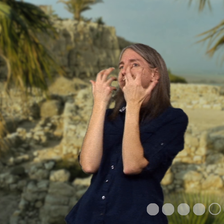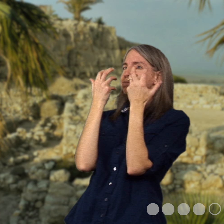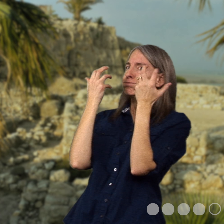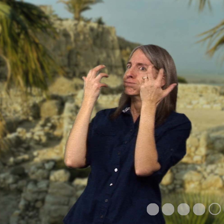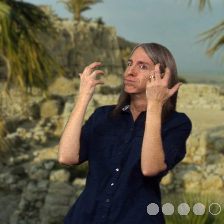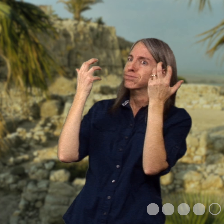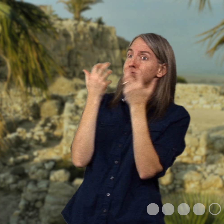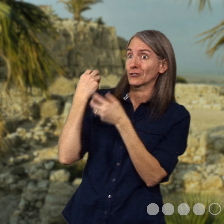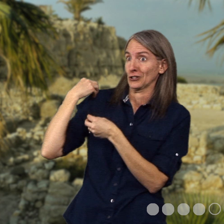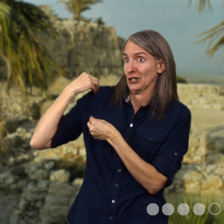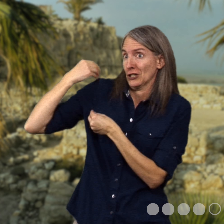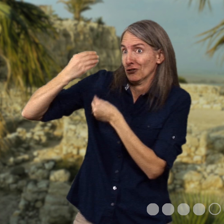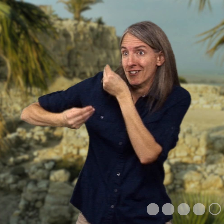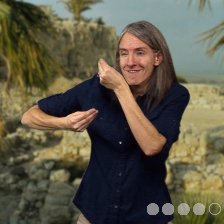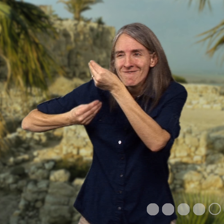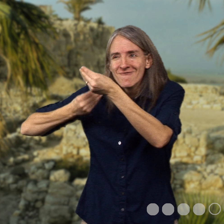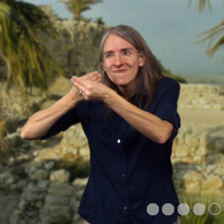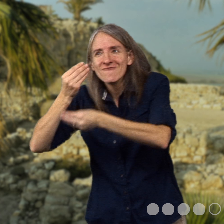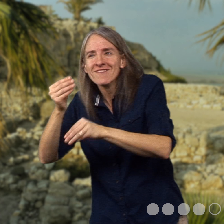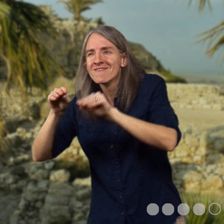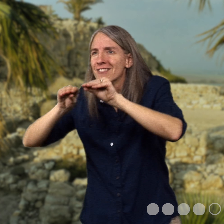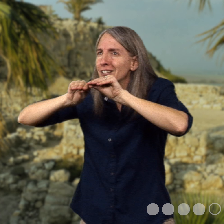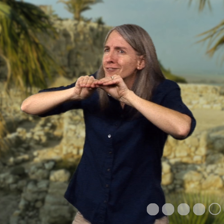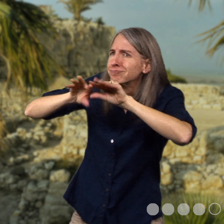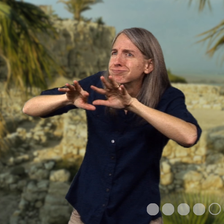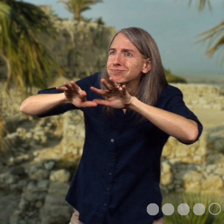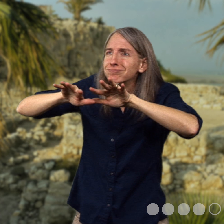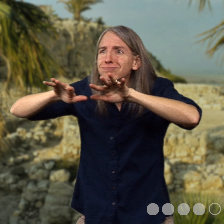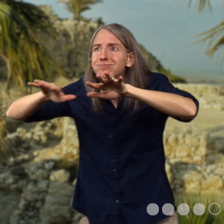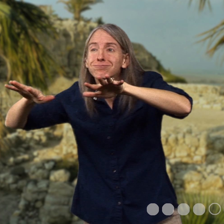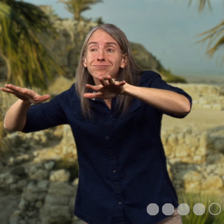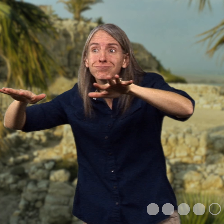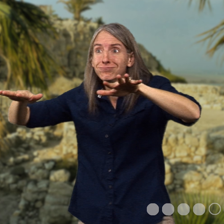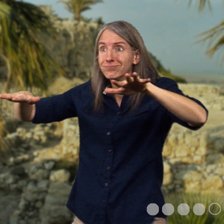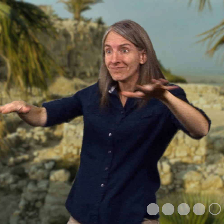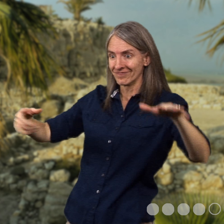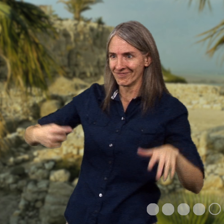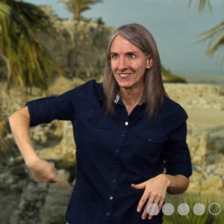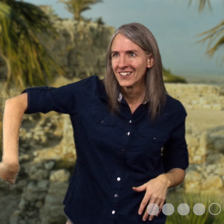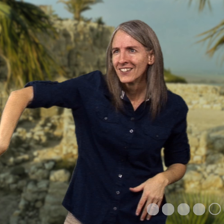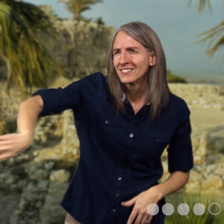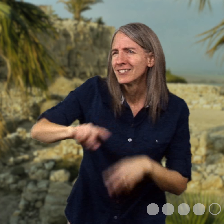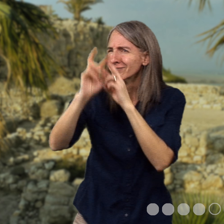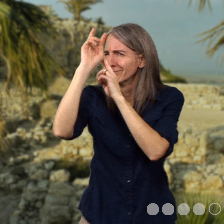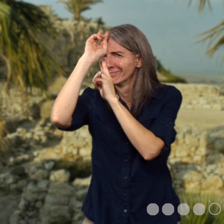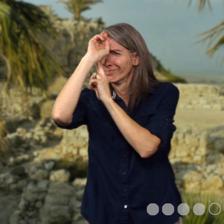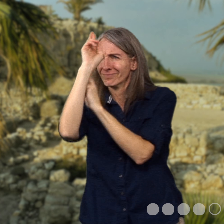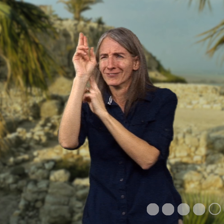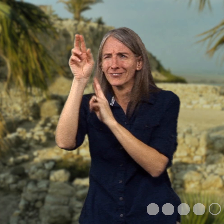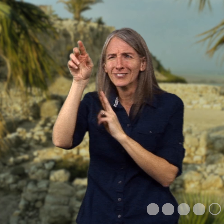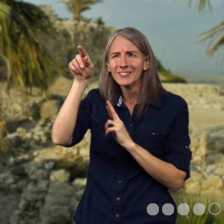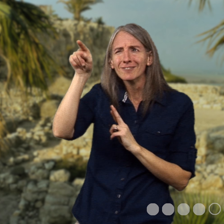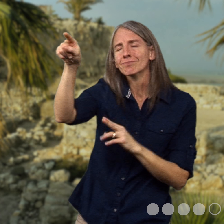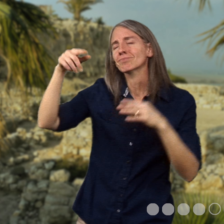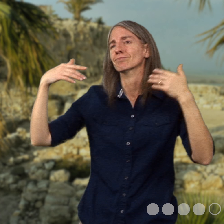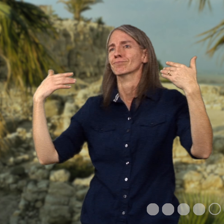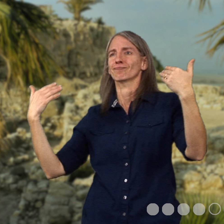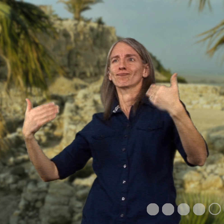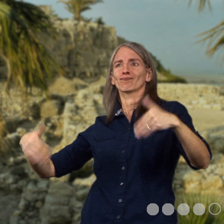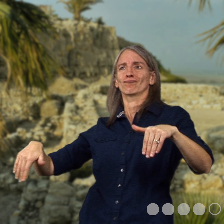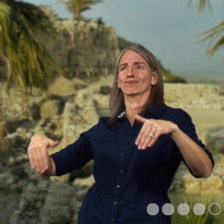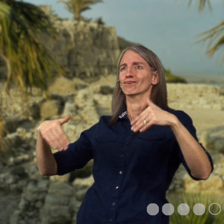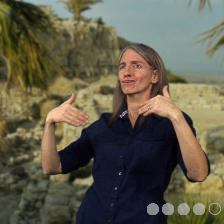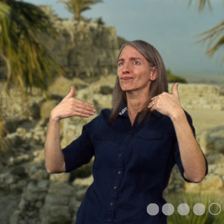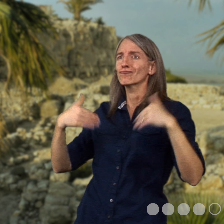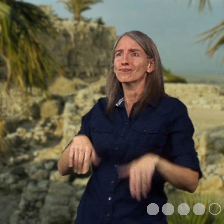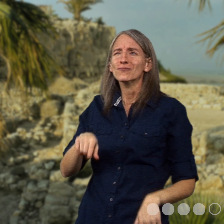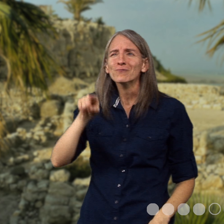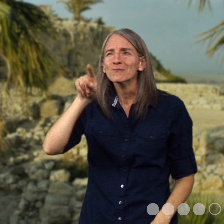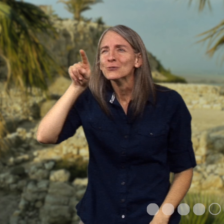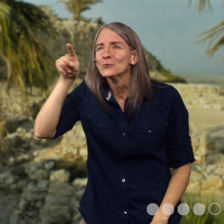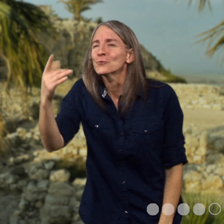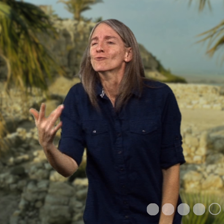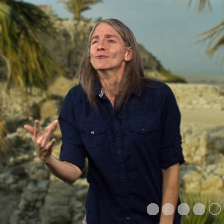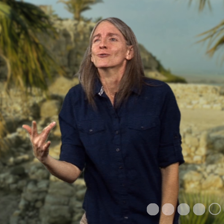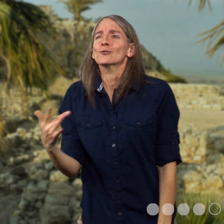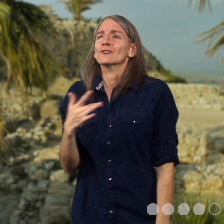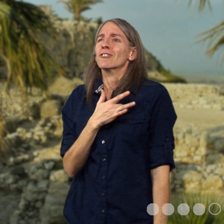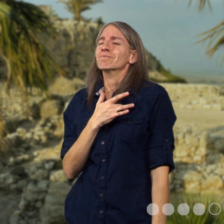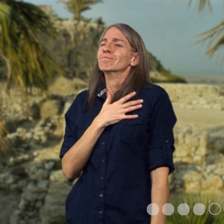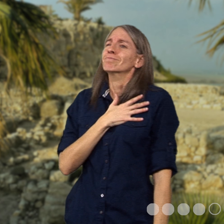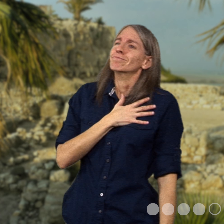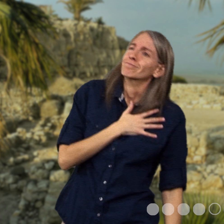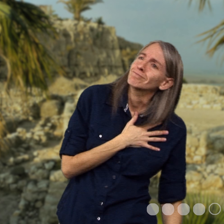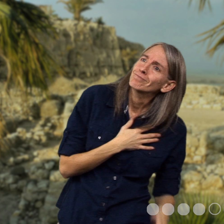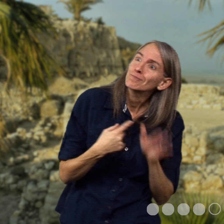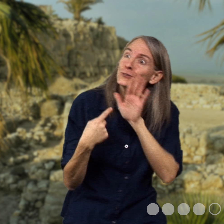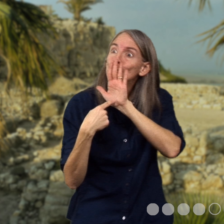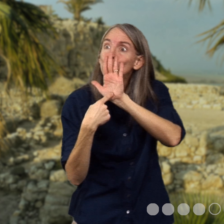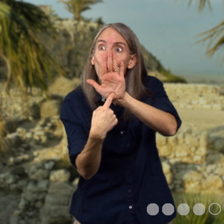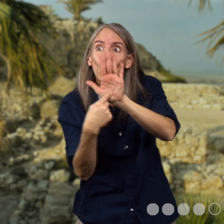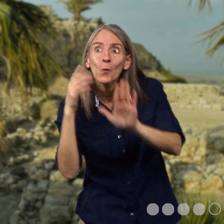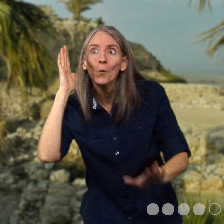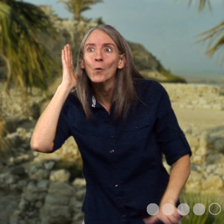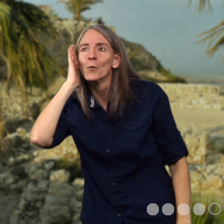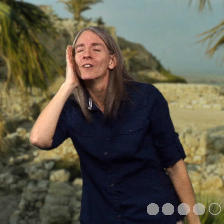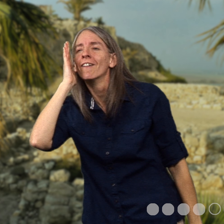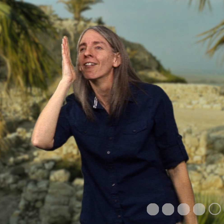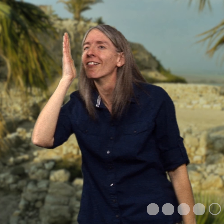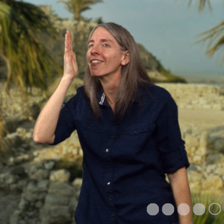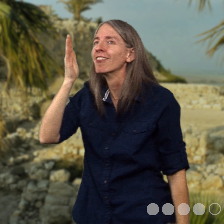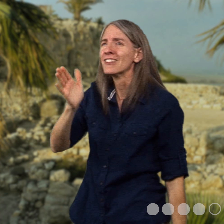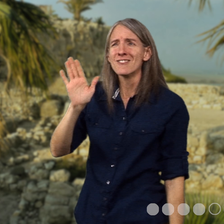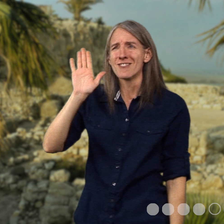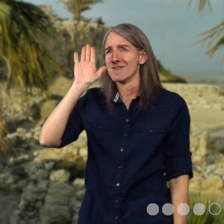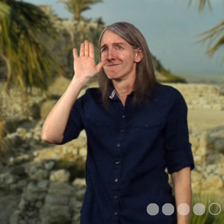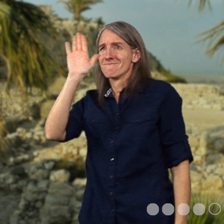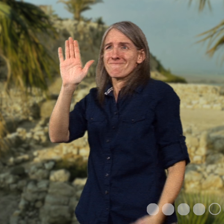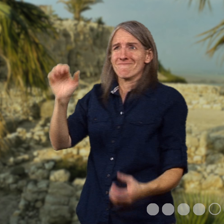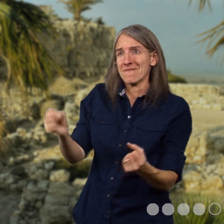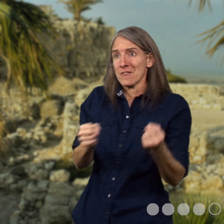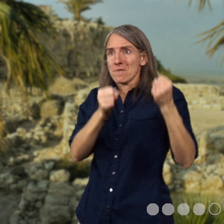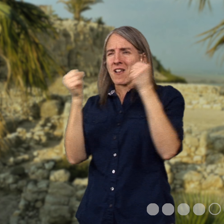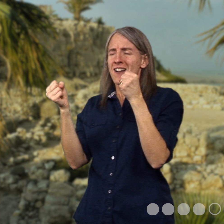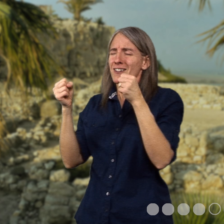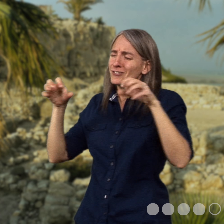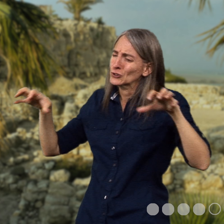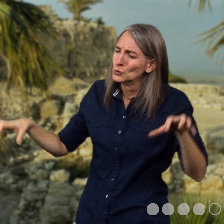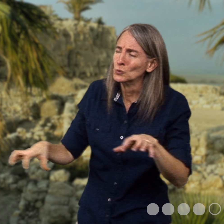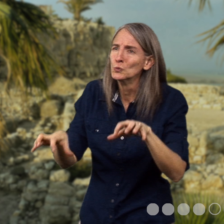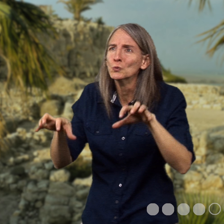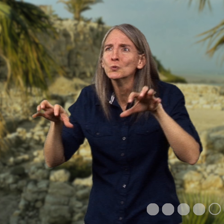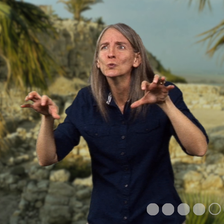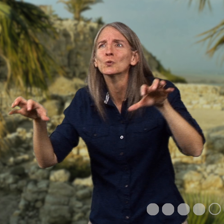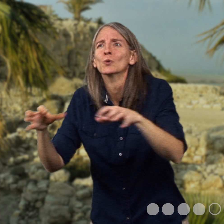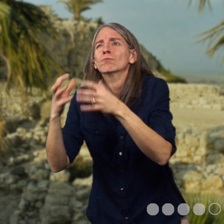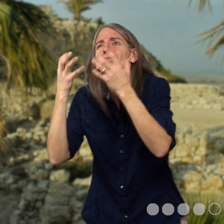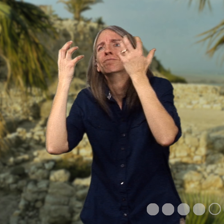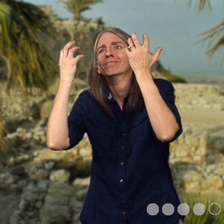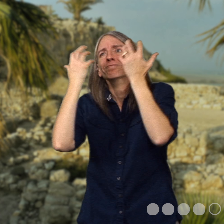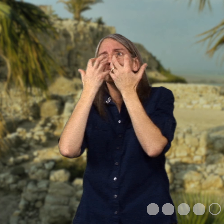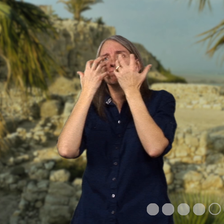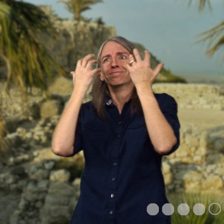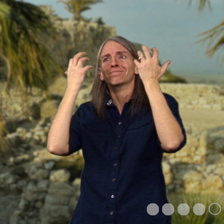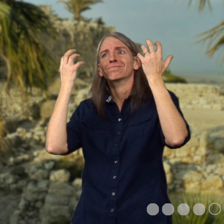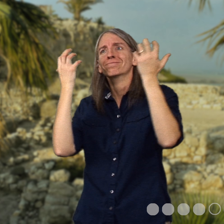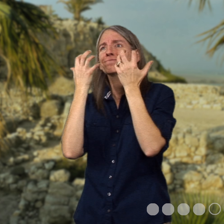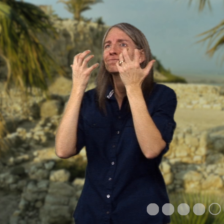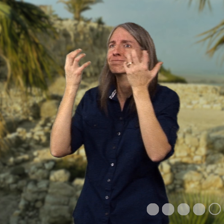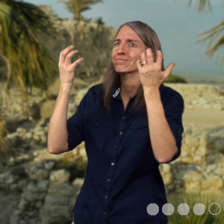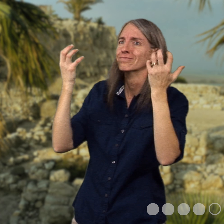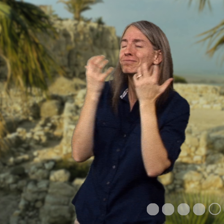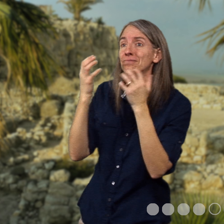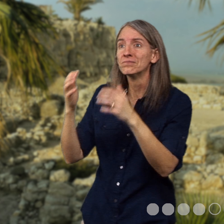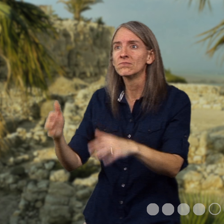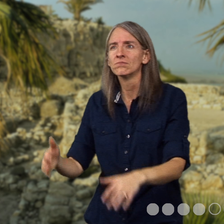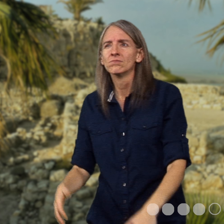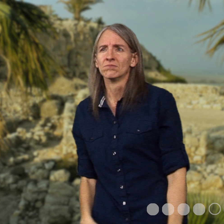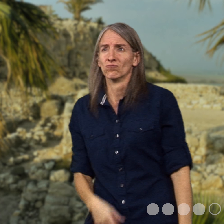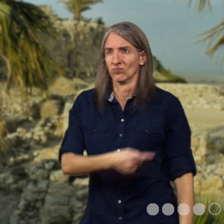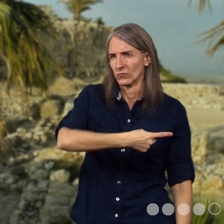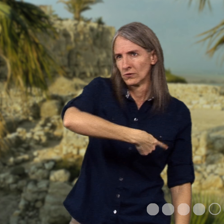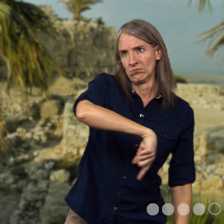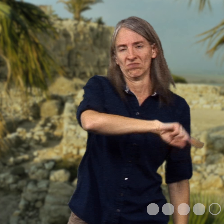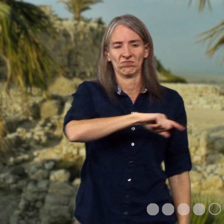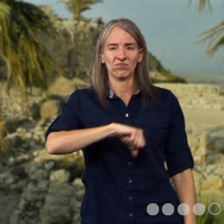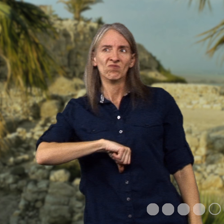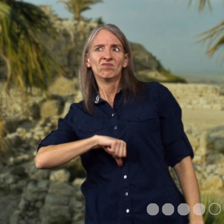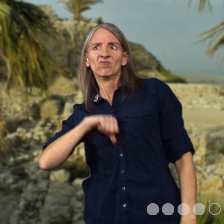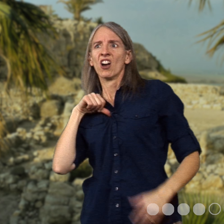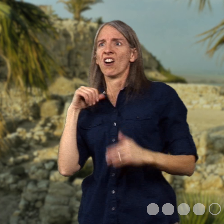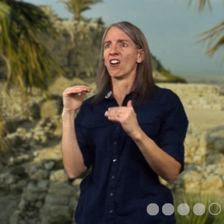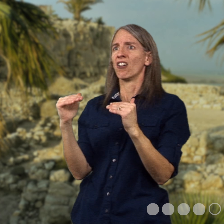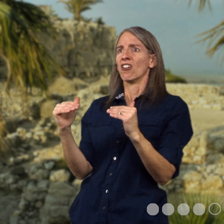He has brought down rulers from their thrones, but has exalted the humble.